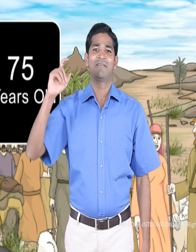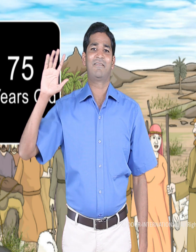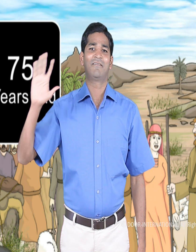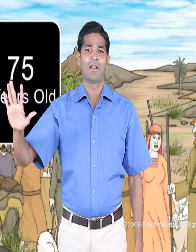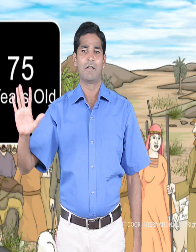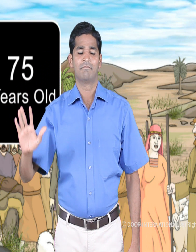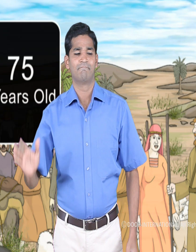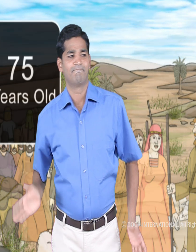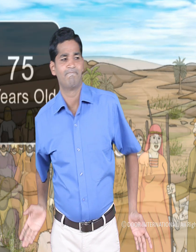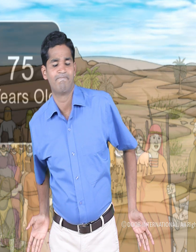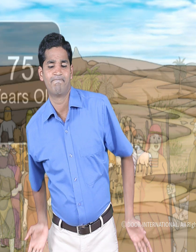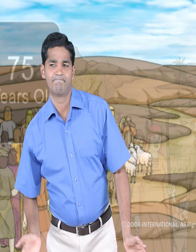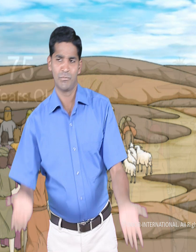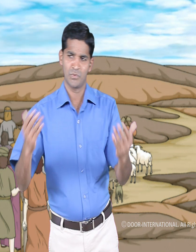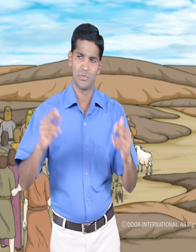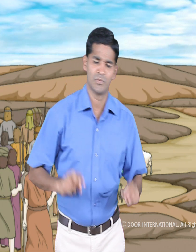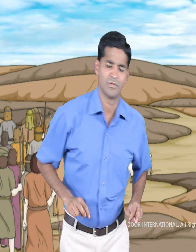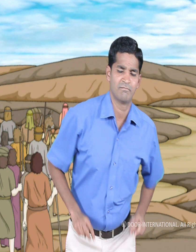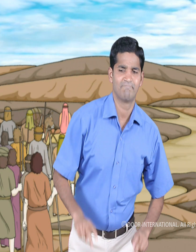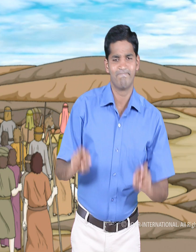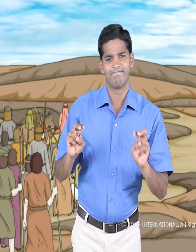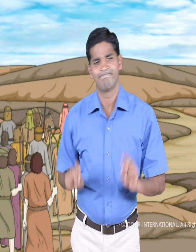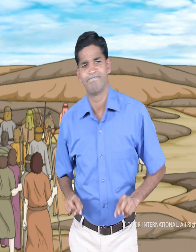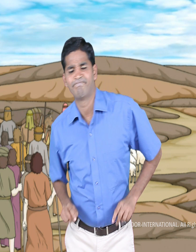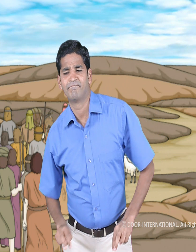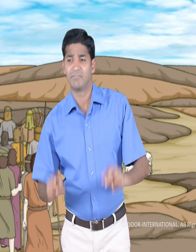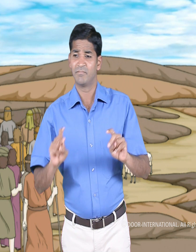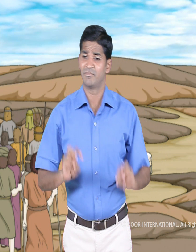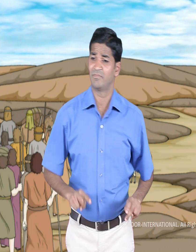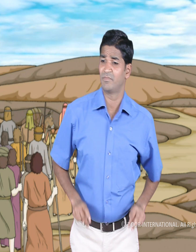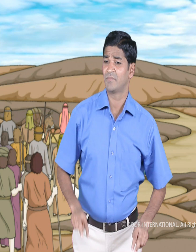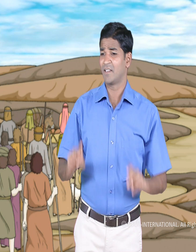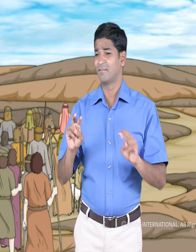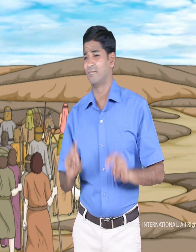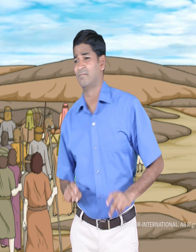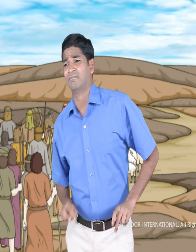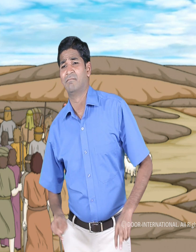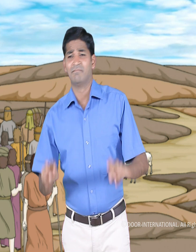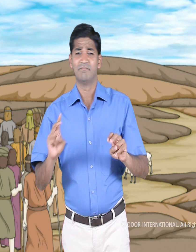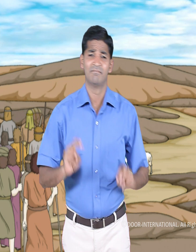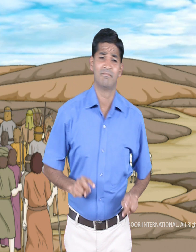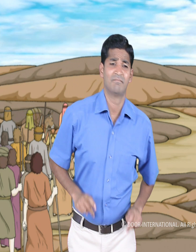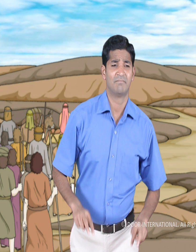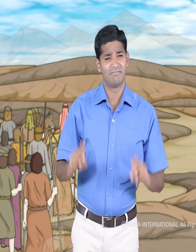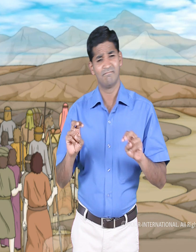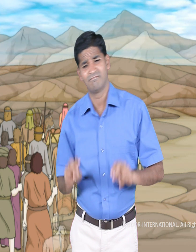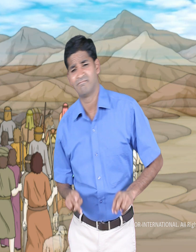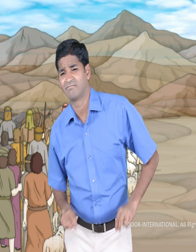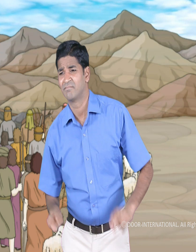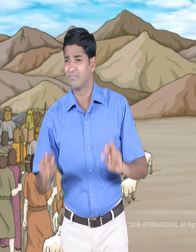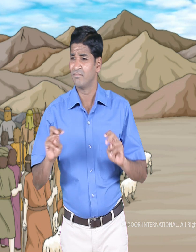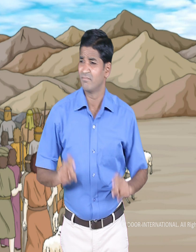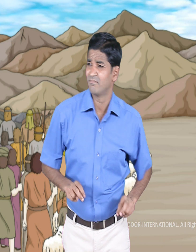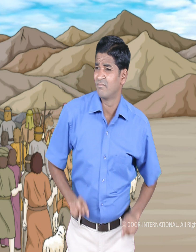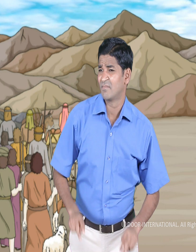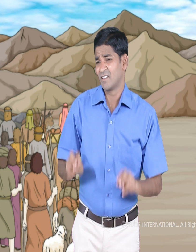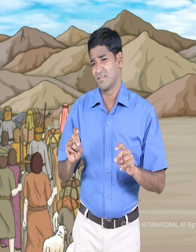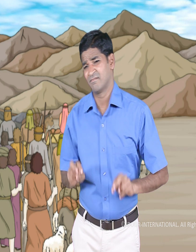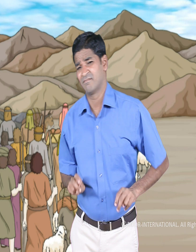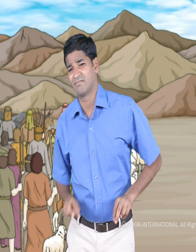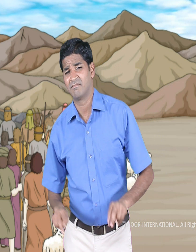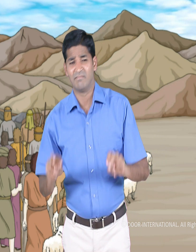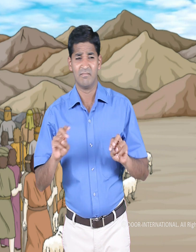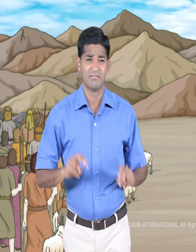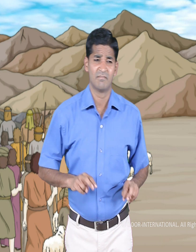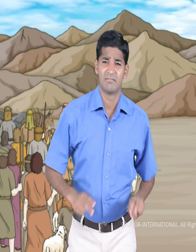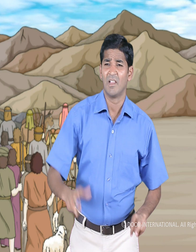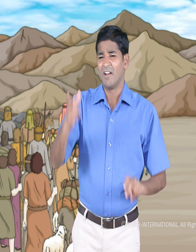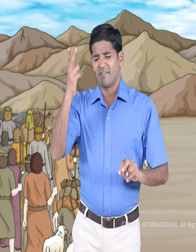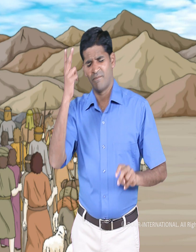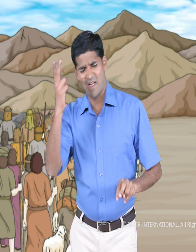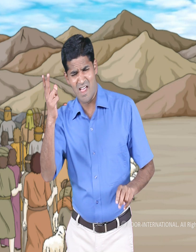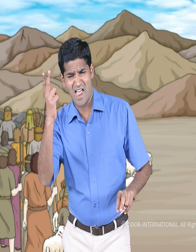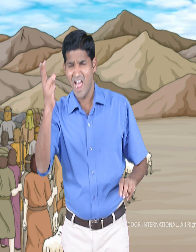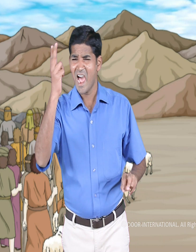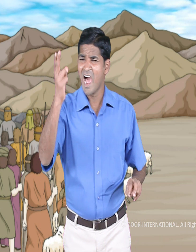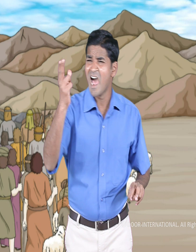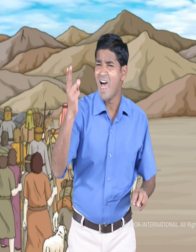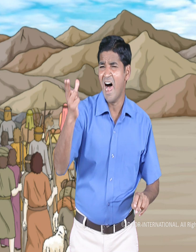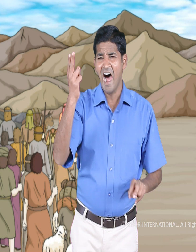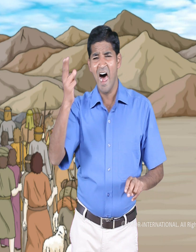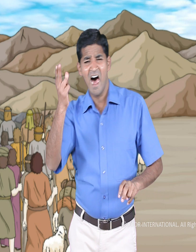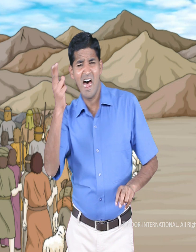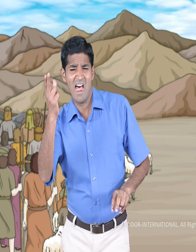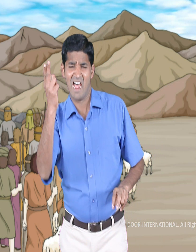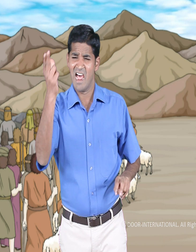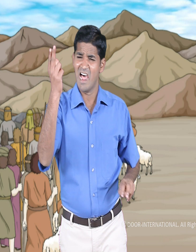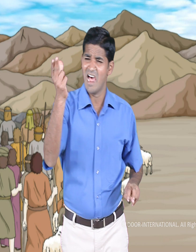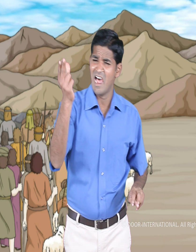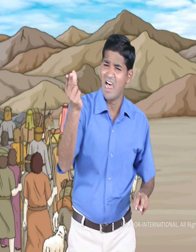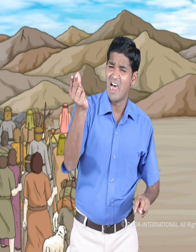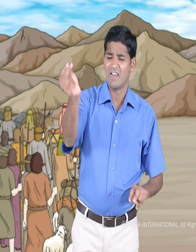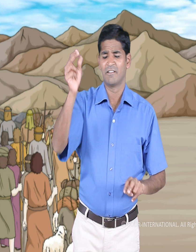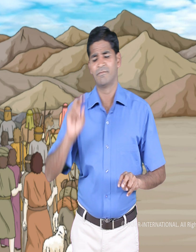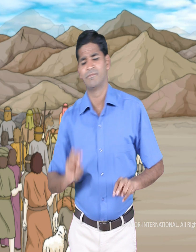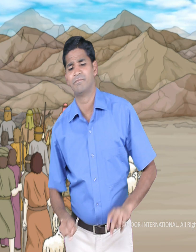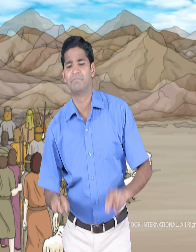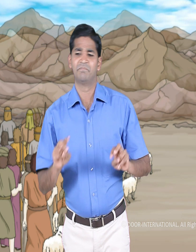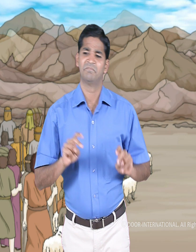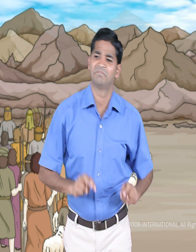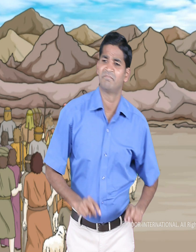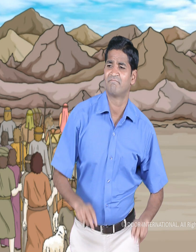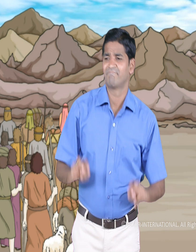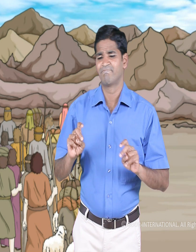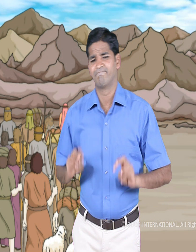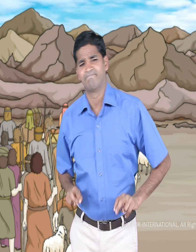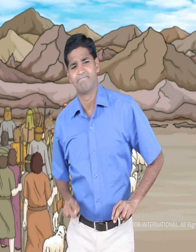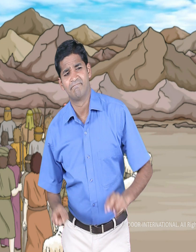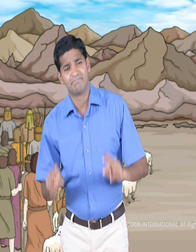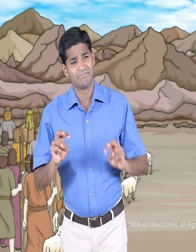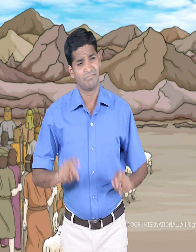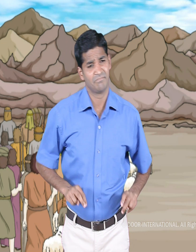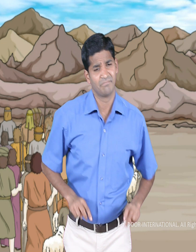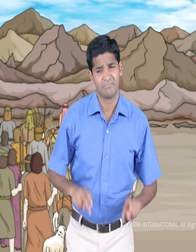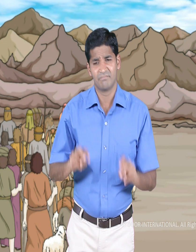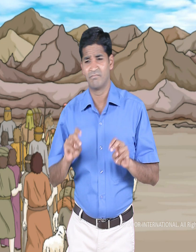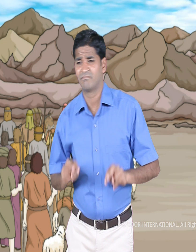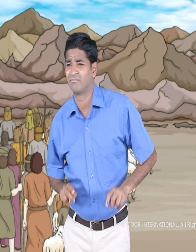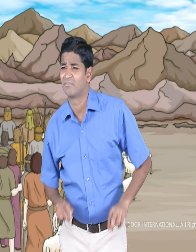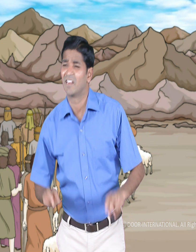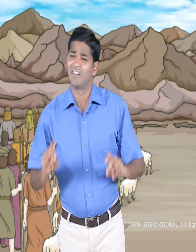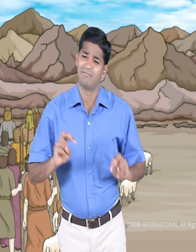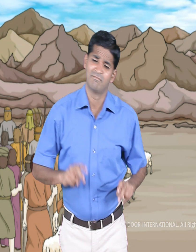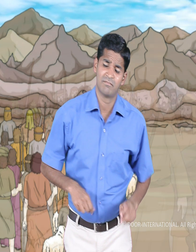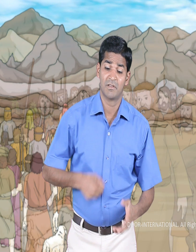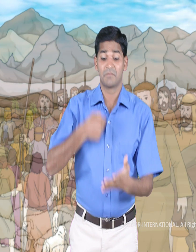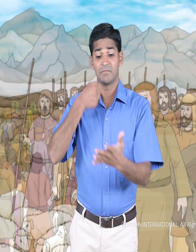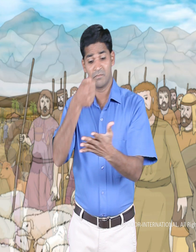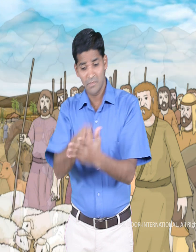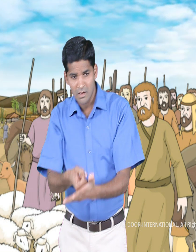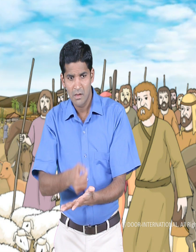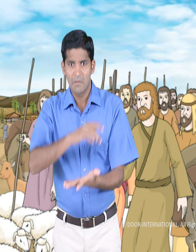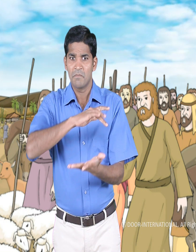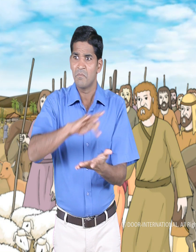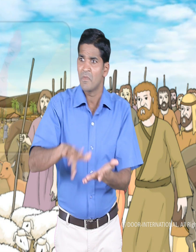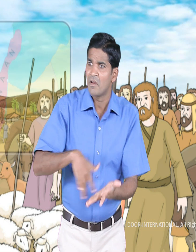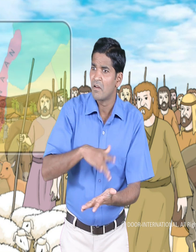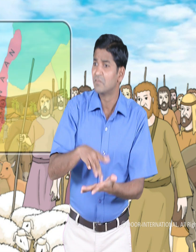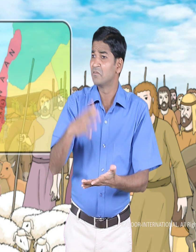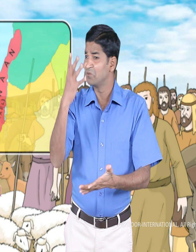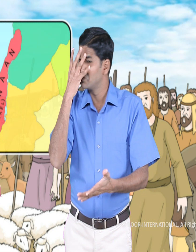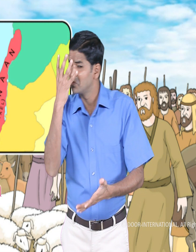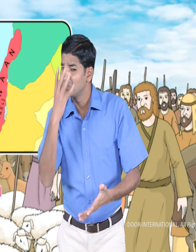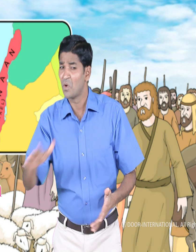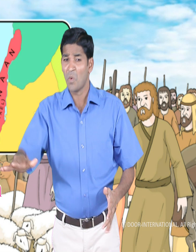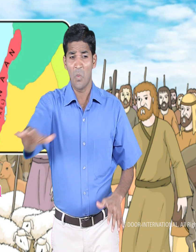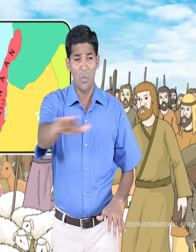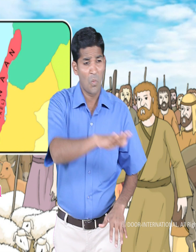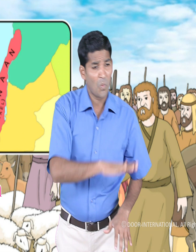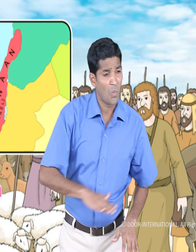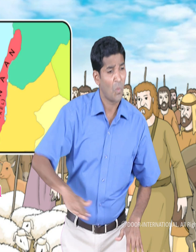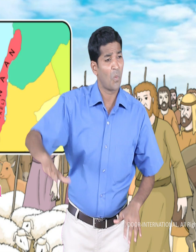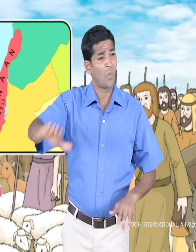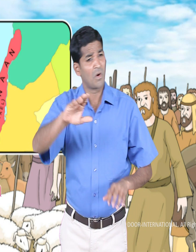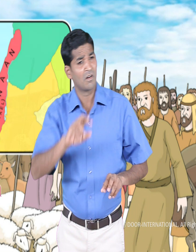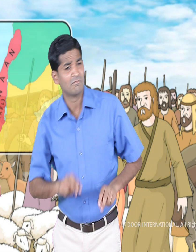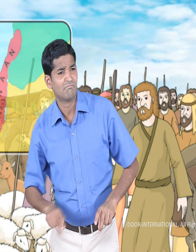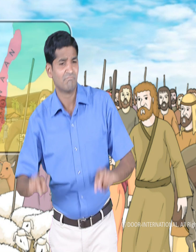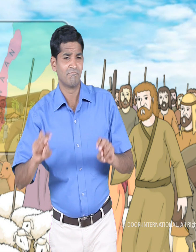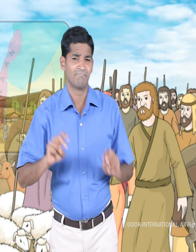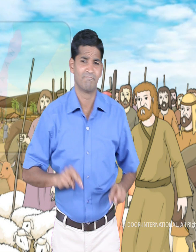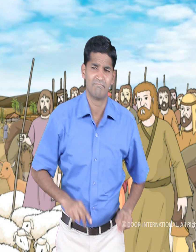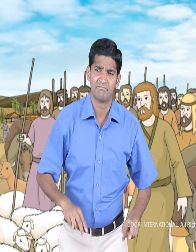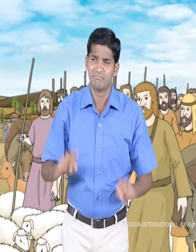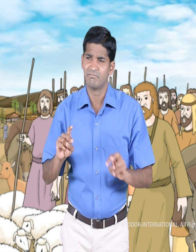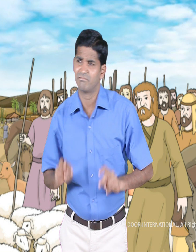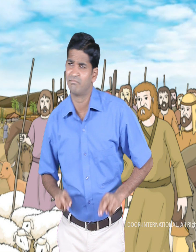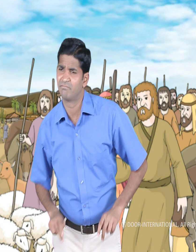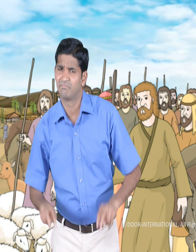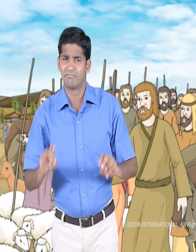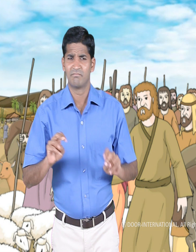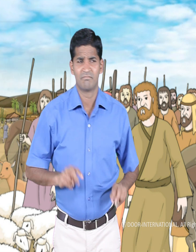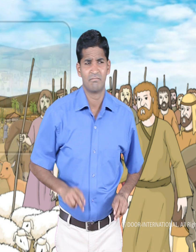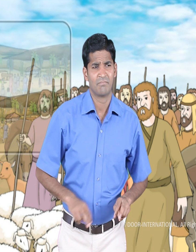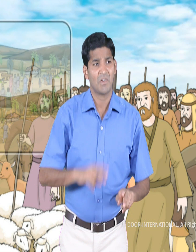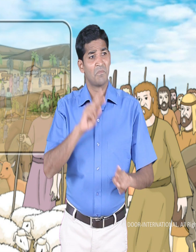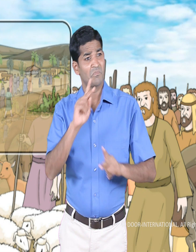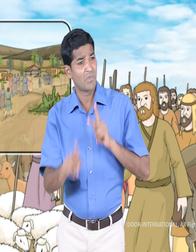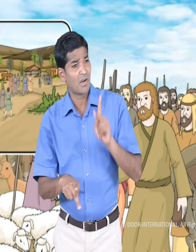And Abram took his wife Sarai, his nephew Lot, and all the possessions and people they had acquired in Haran, and set out for the land of Canaan.